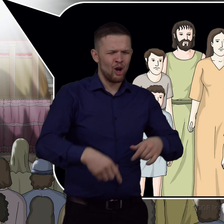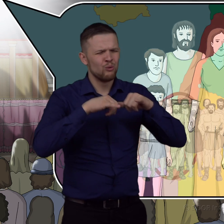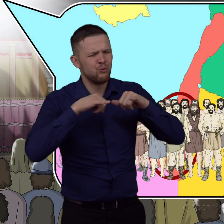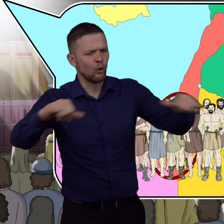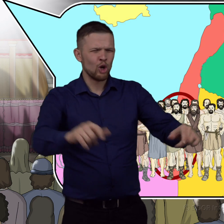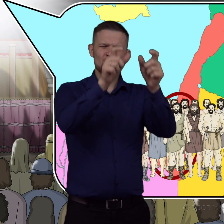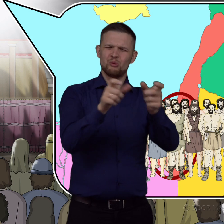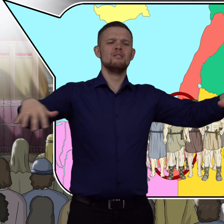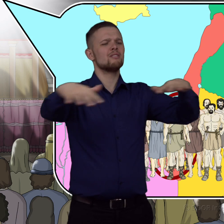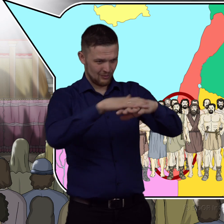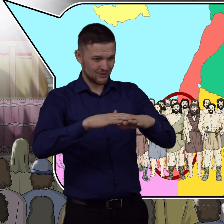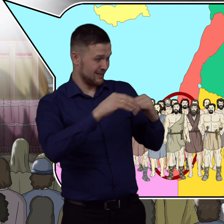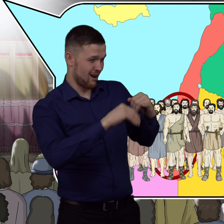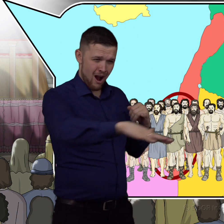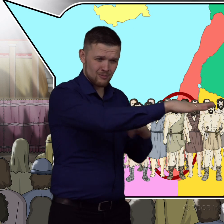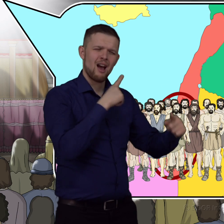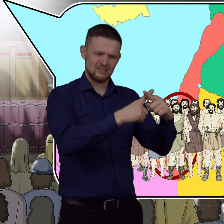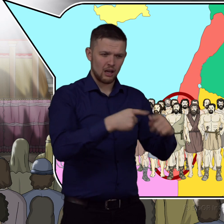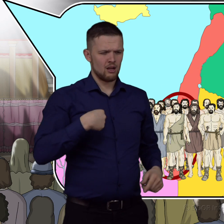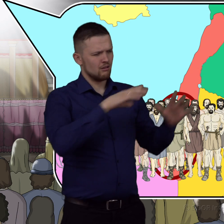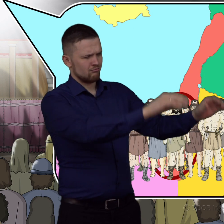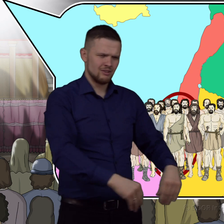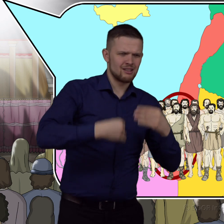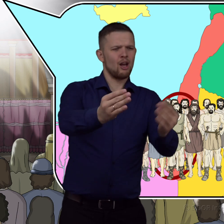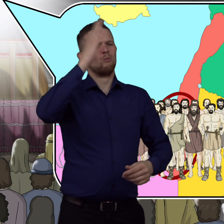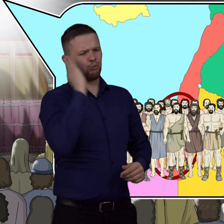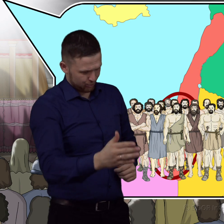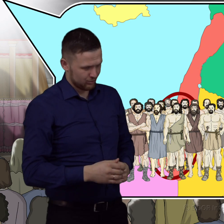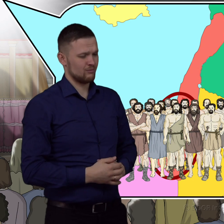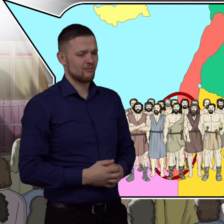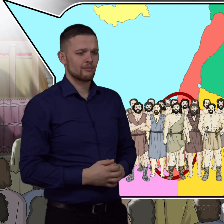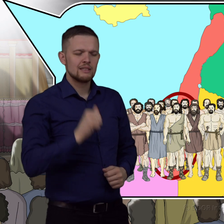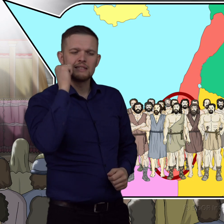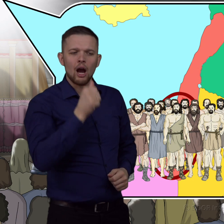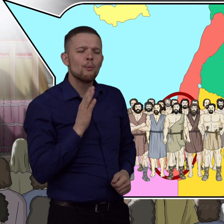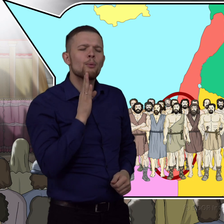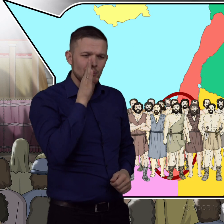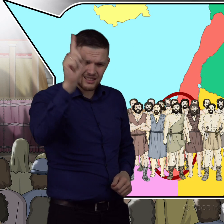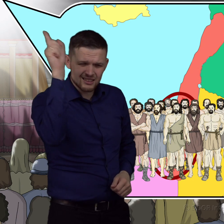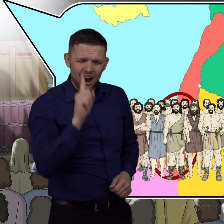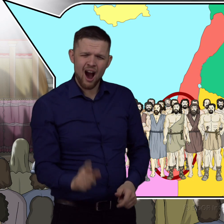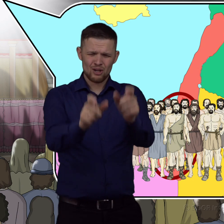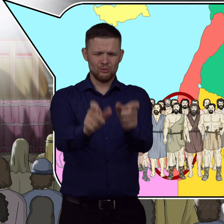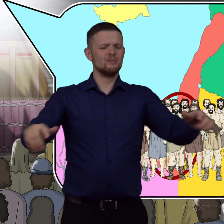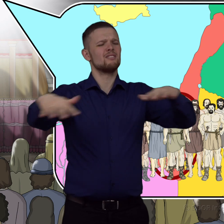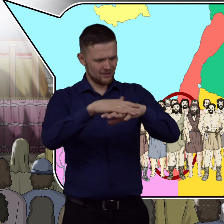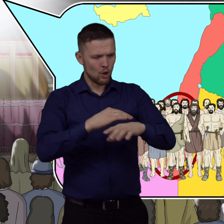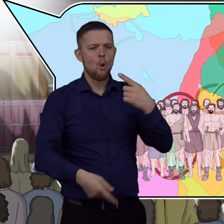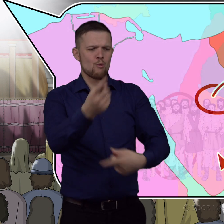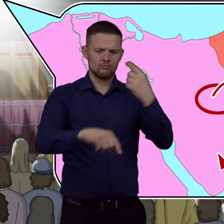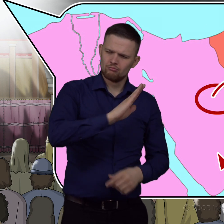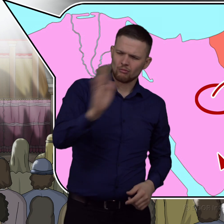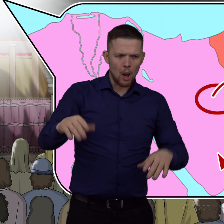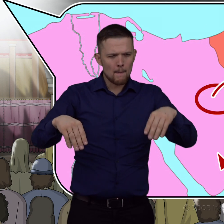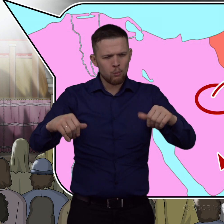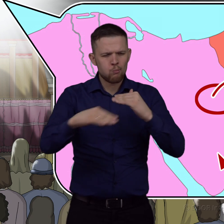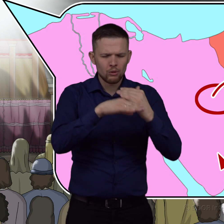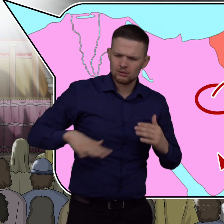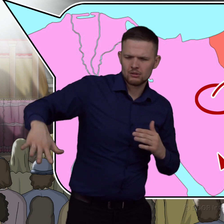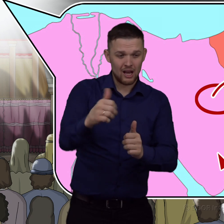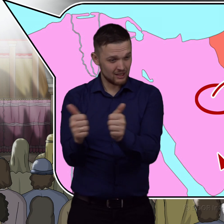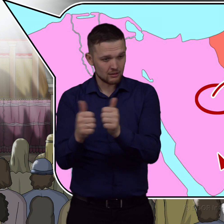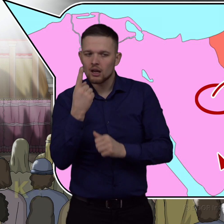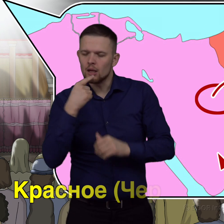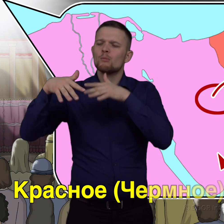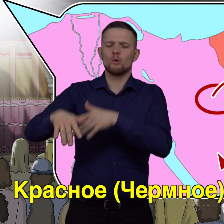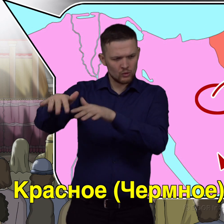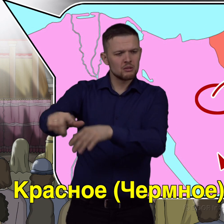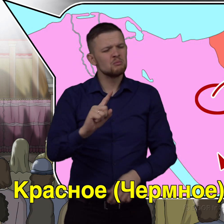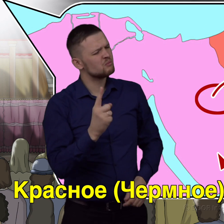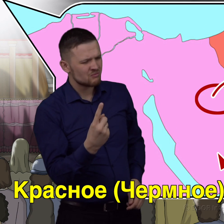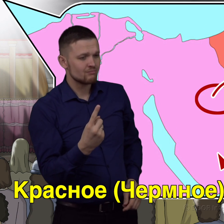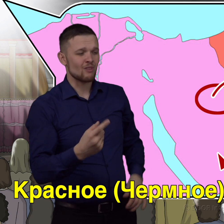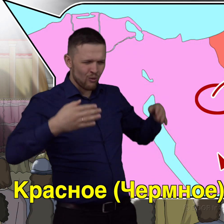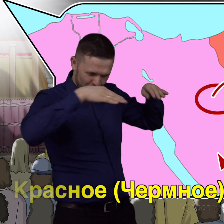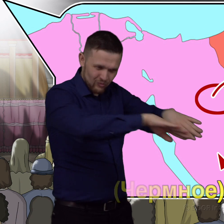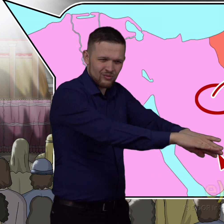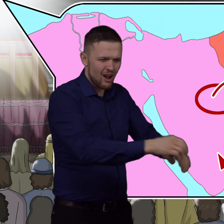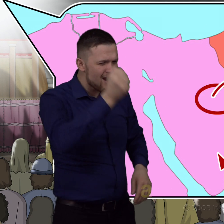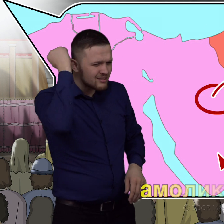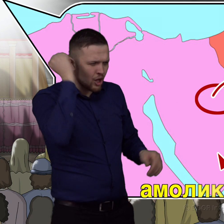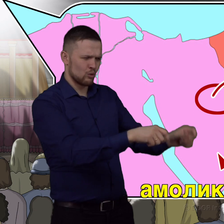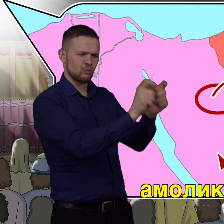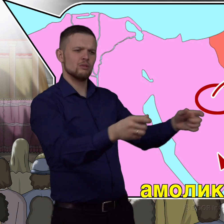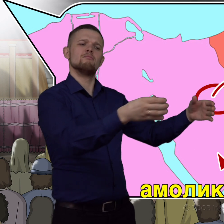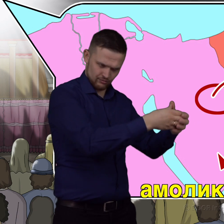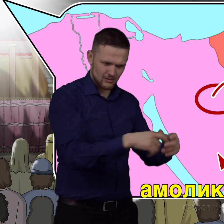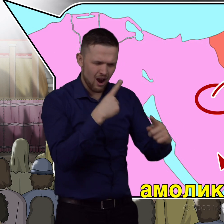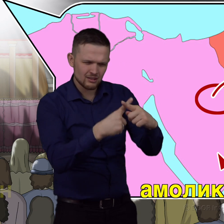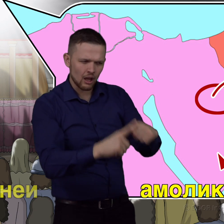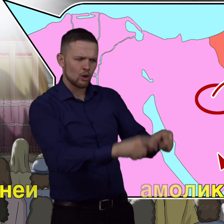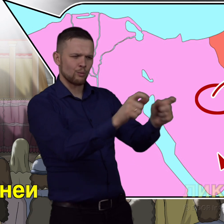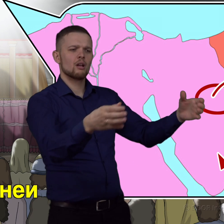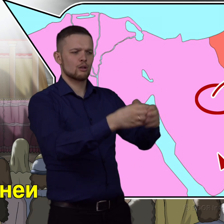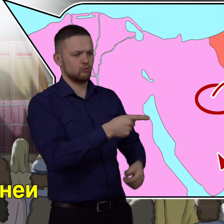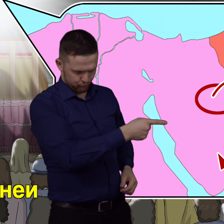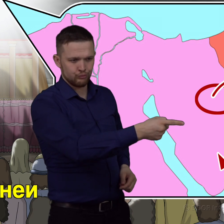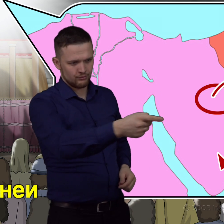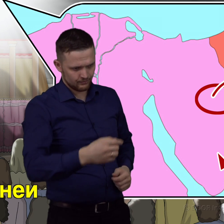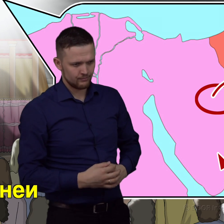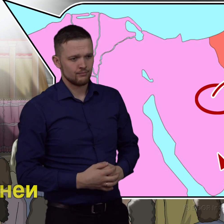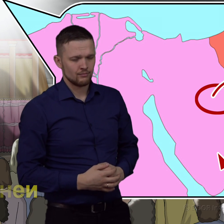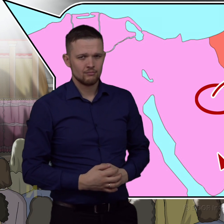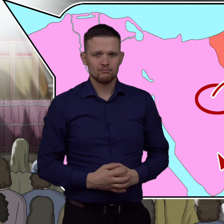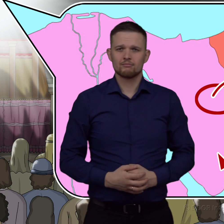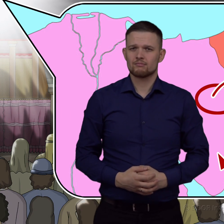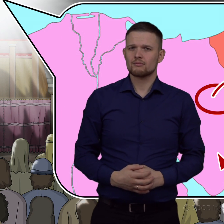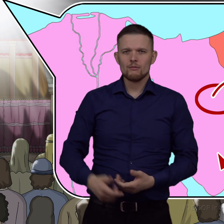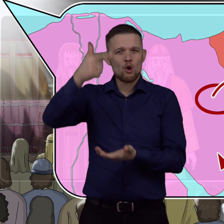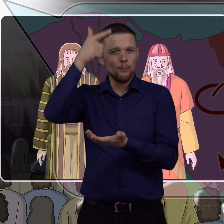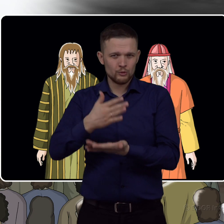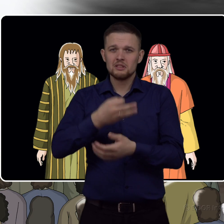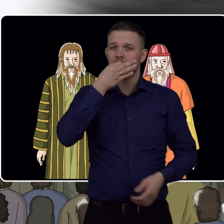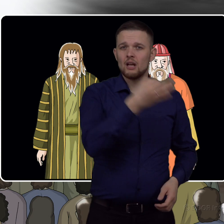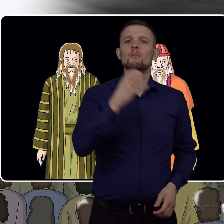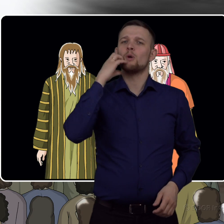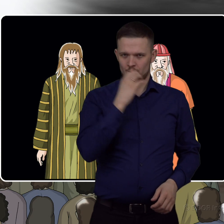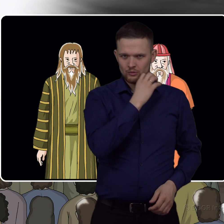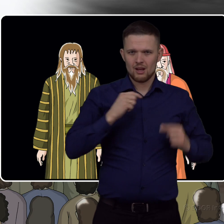Now since the Amalekites and Canaanites are living in the valleys, turn back tomorrow and head for the wilderness along the route to the Red Sea.”